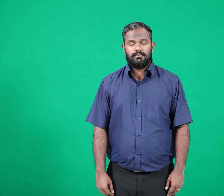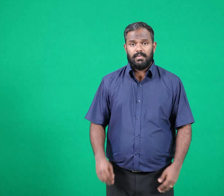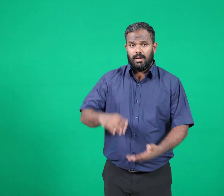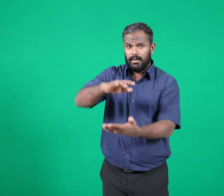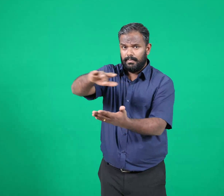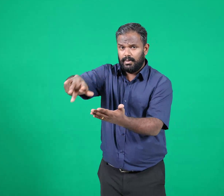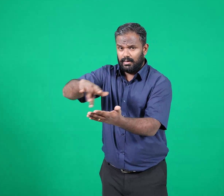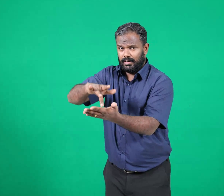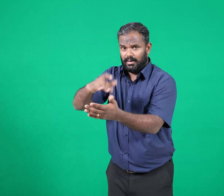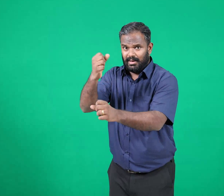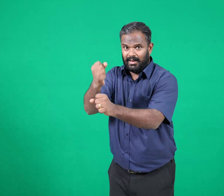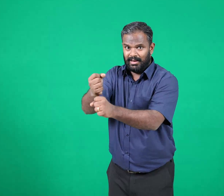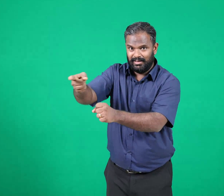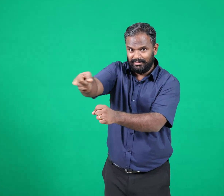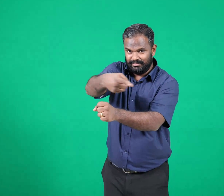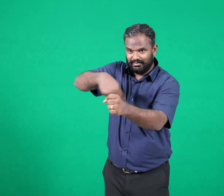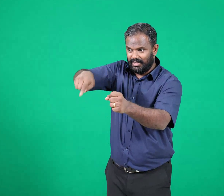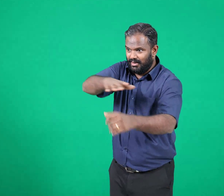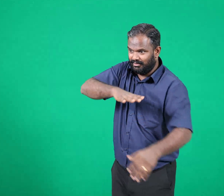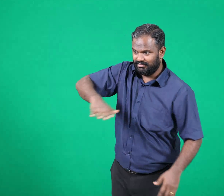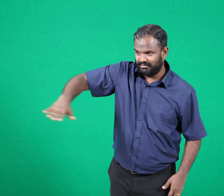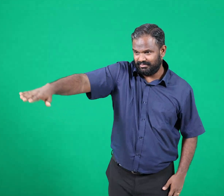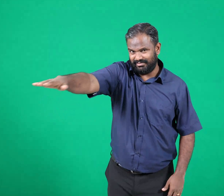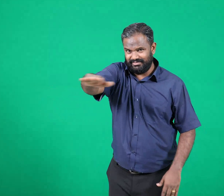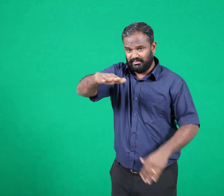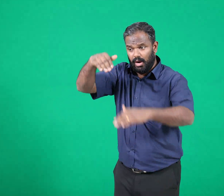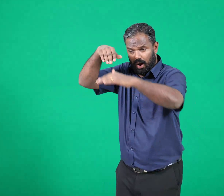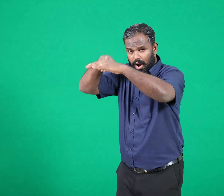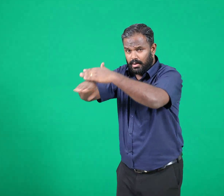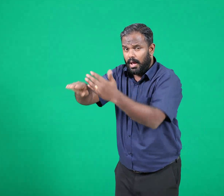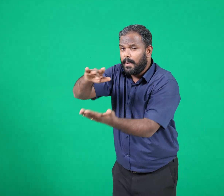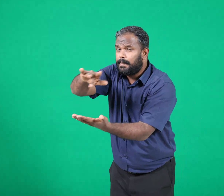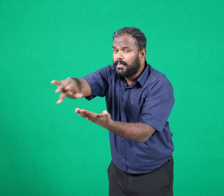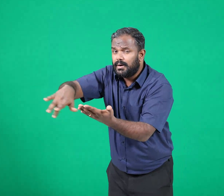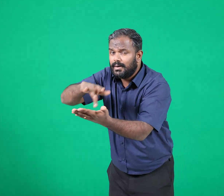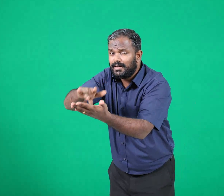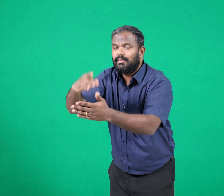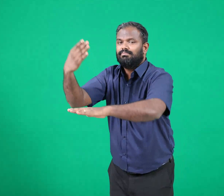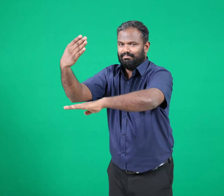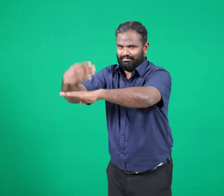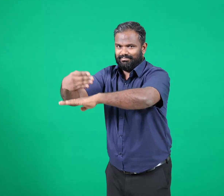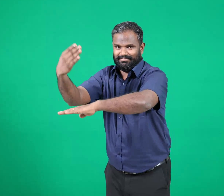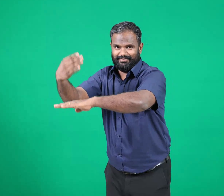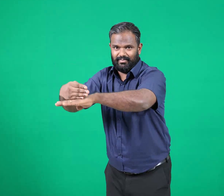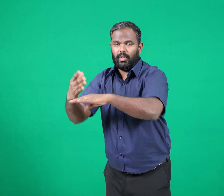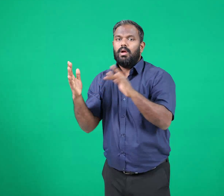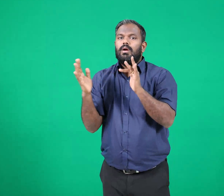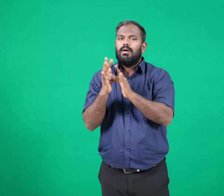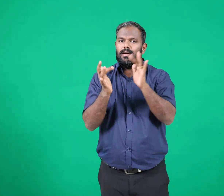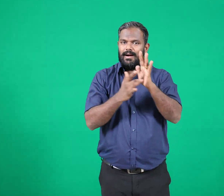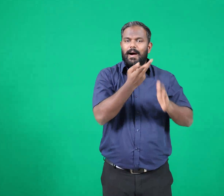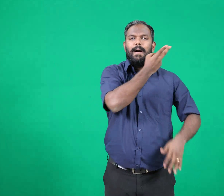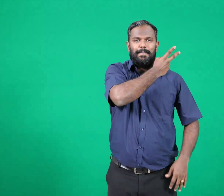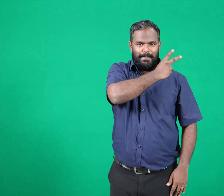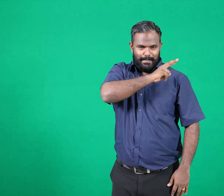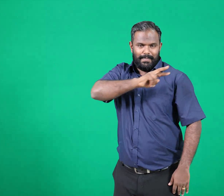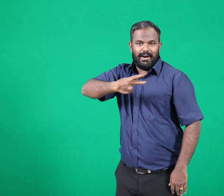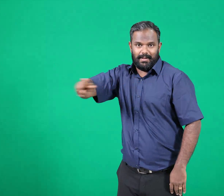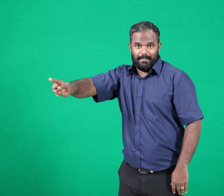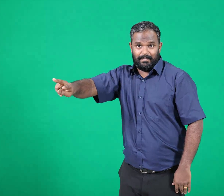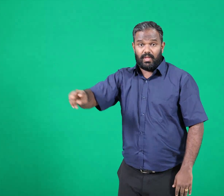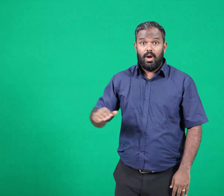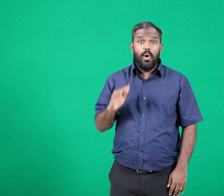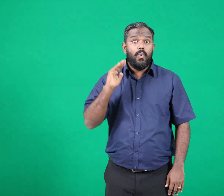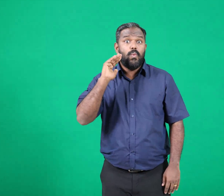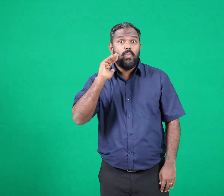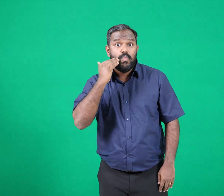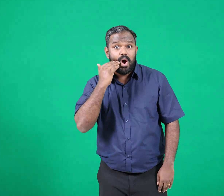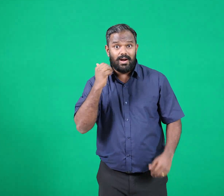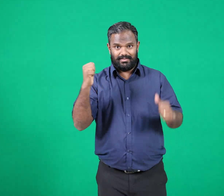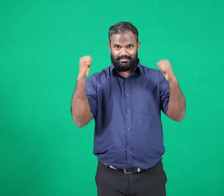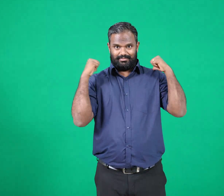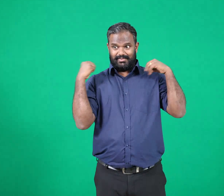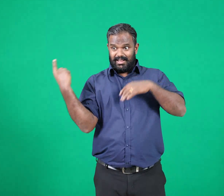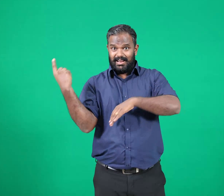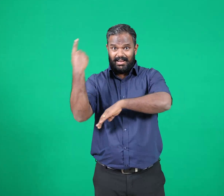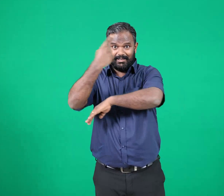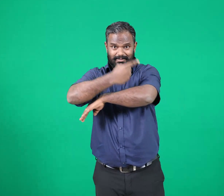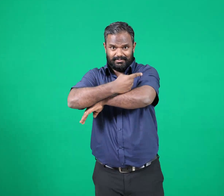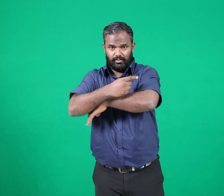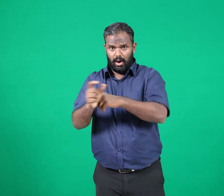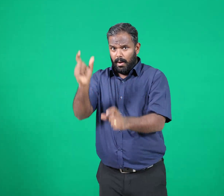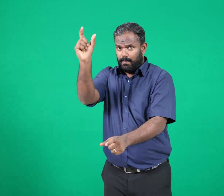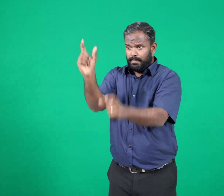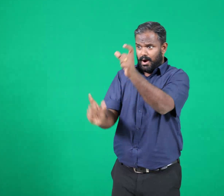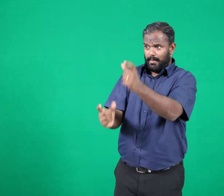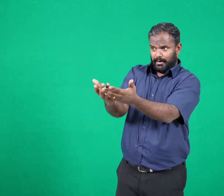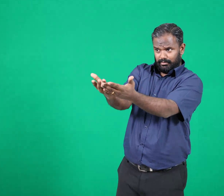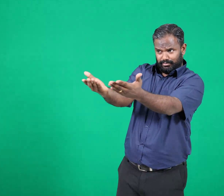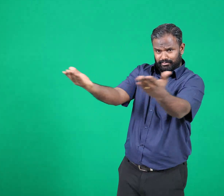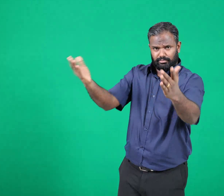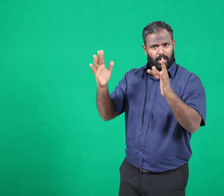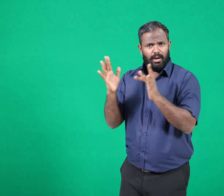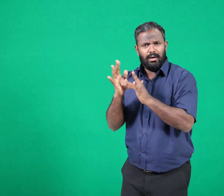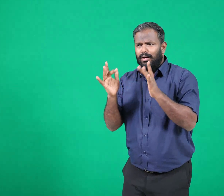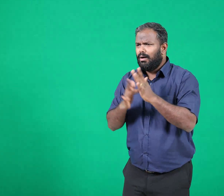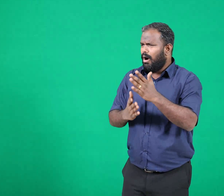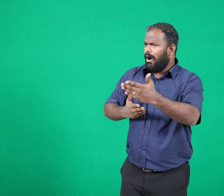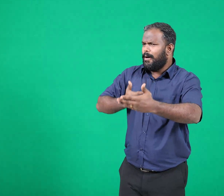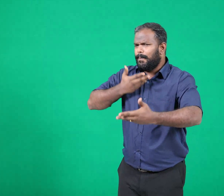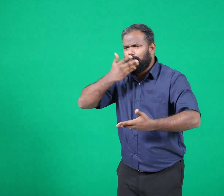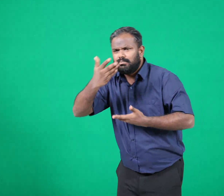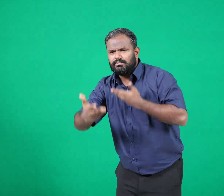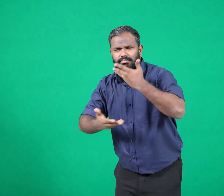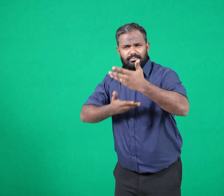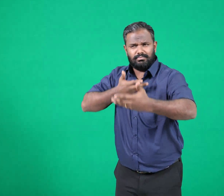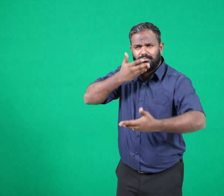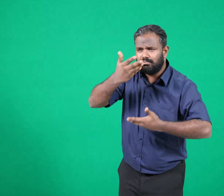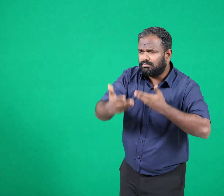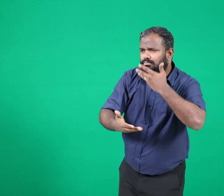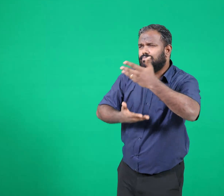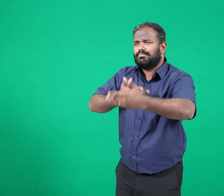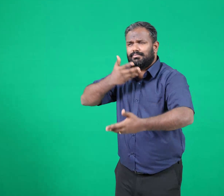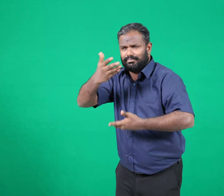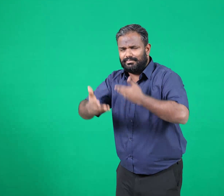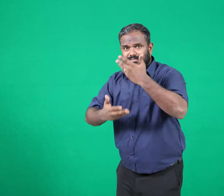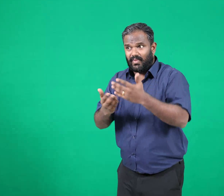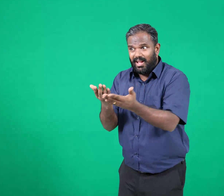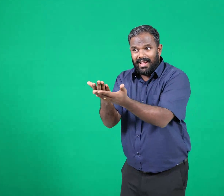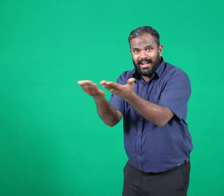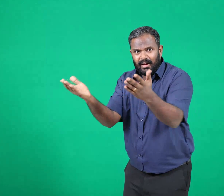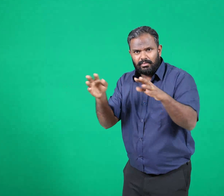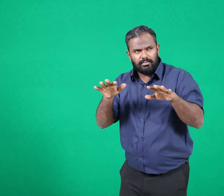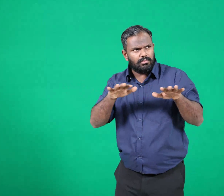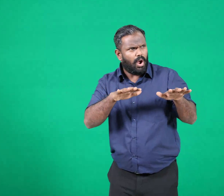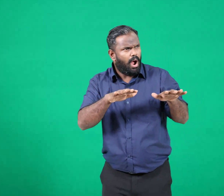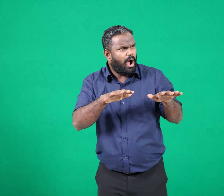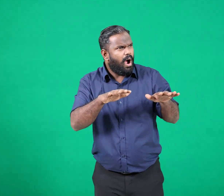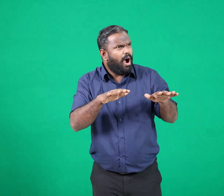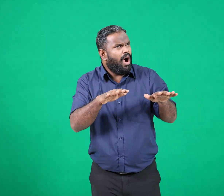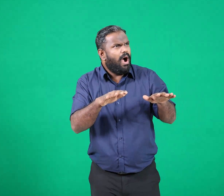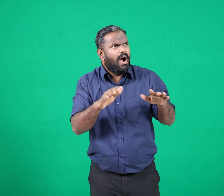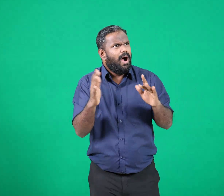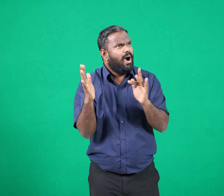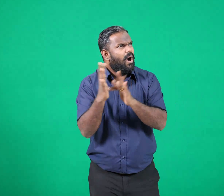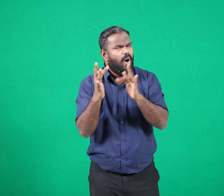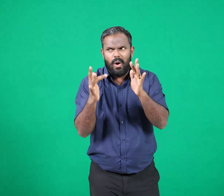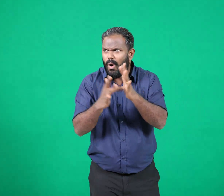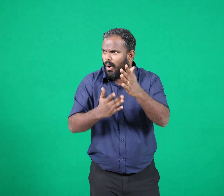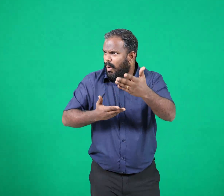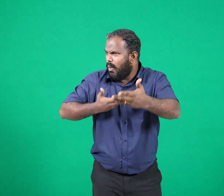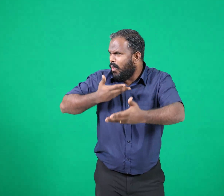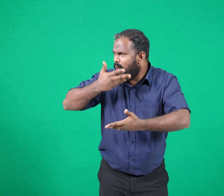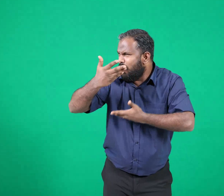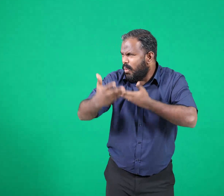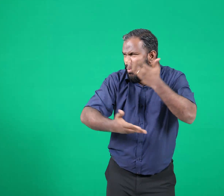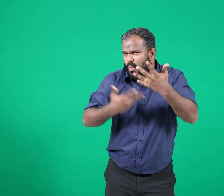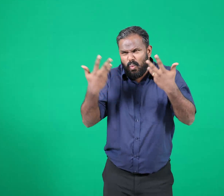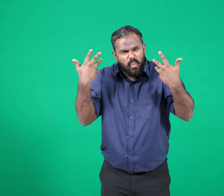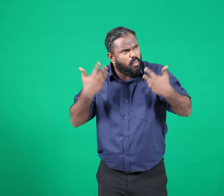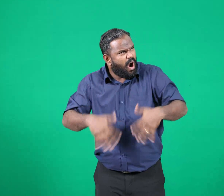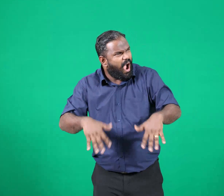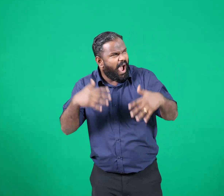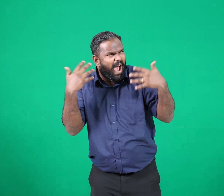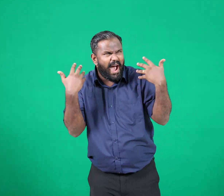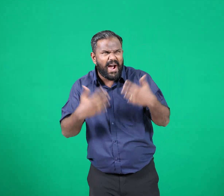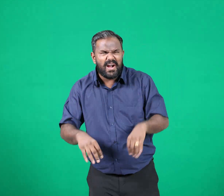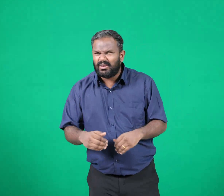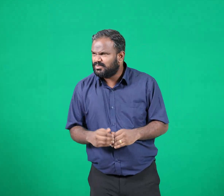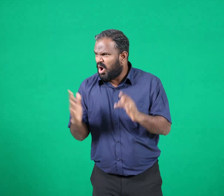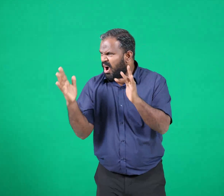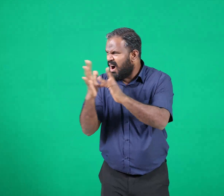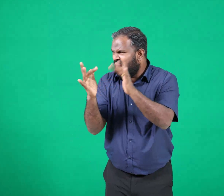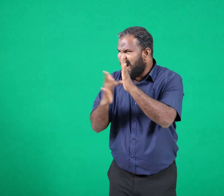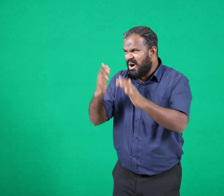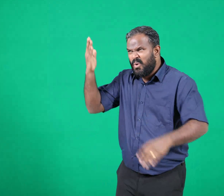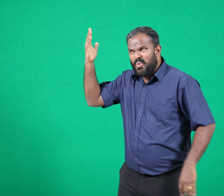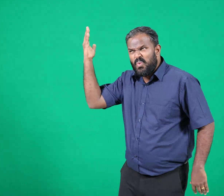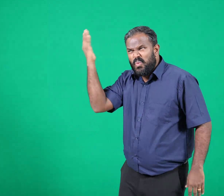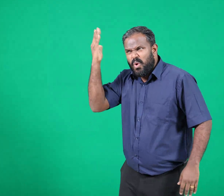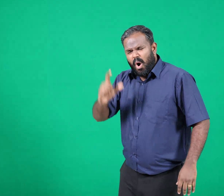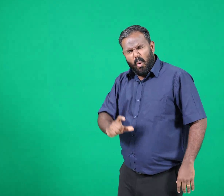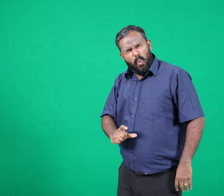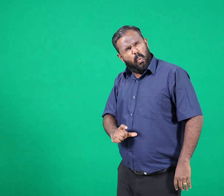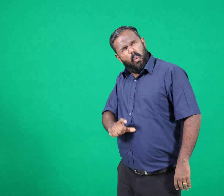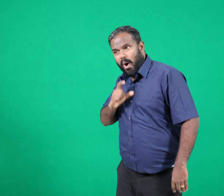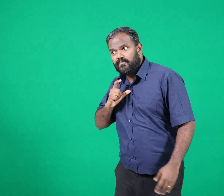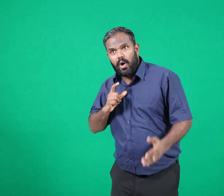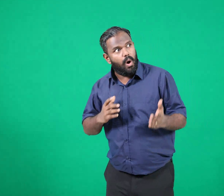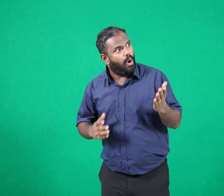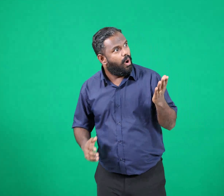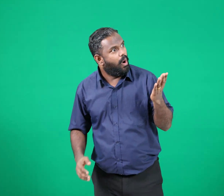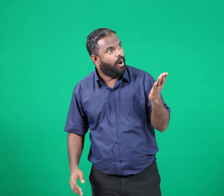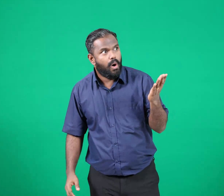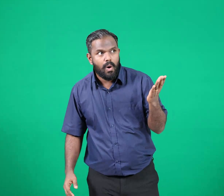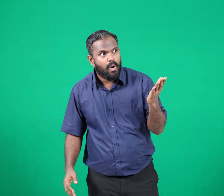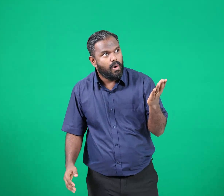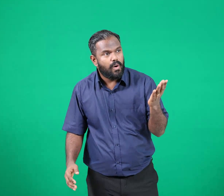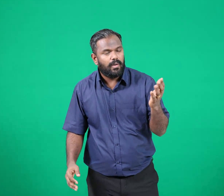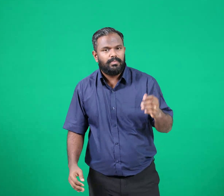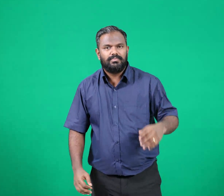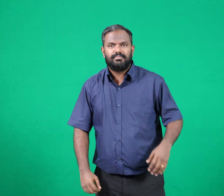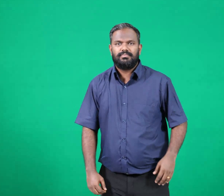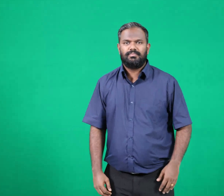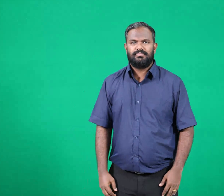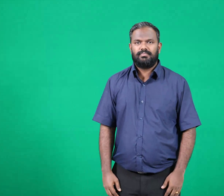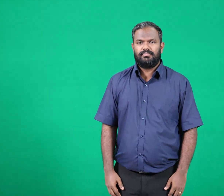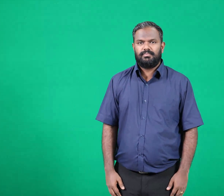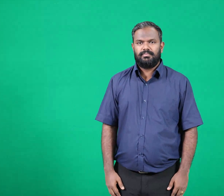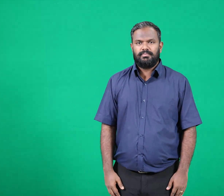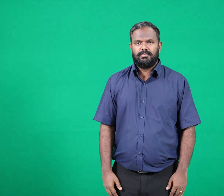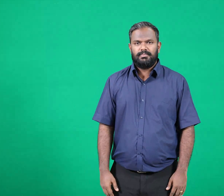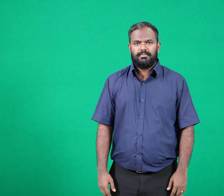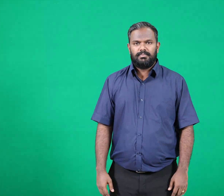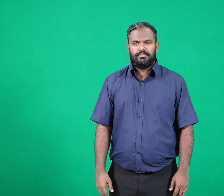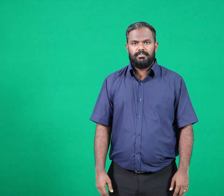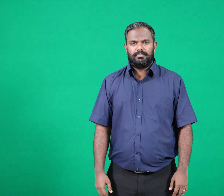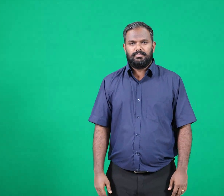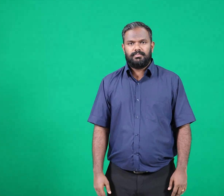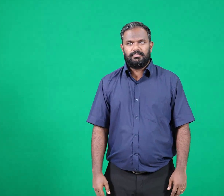Then He went down to Capernaum, a town in Galilee, and on the Sabbath He began to teach the people. They were astonished at His teaching, because His message had authority.